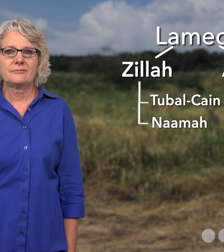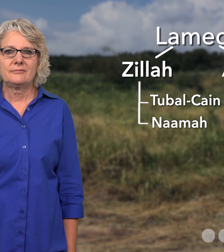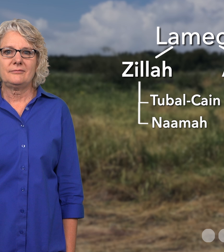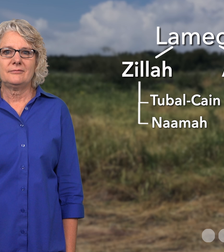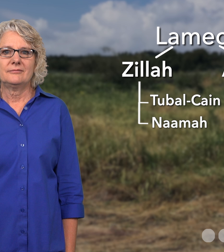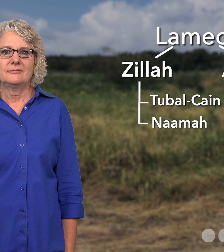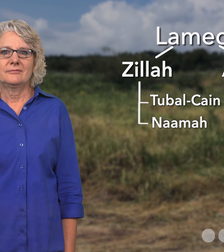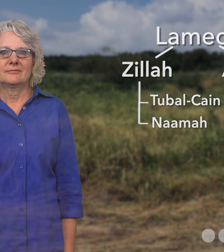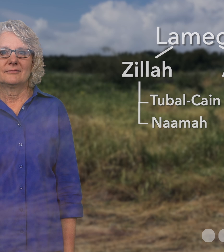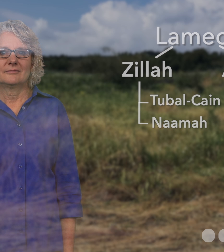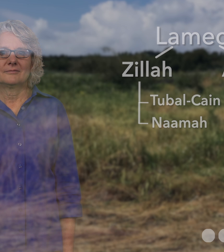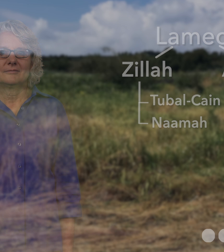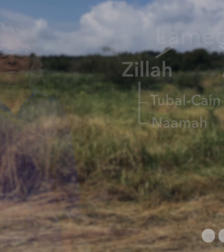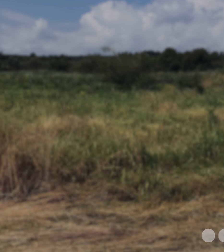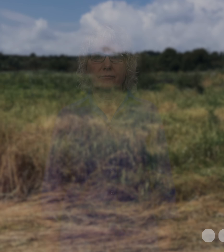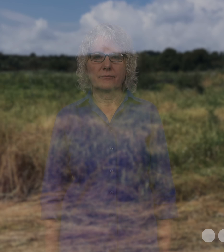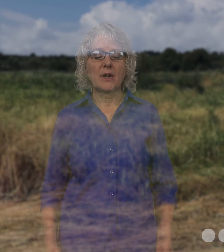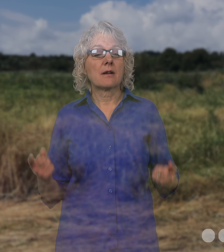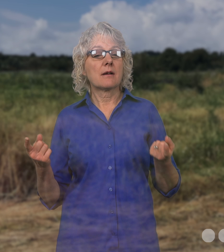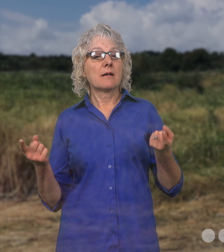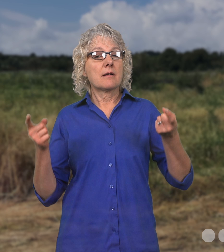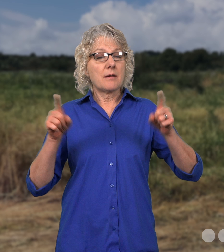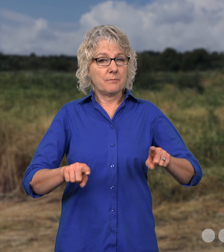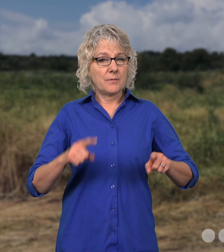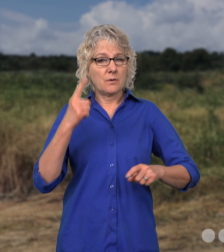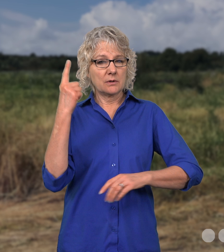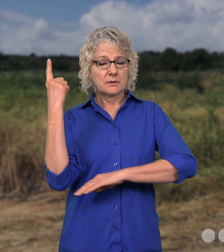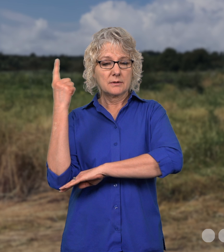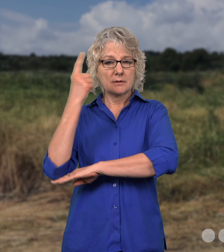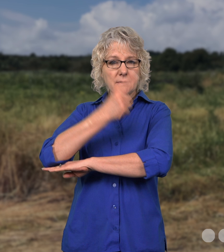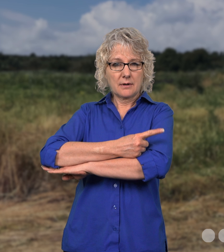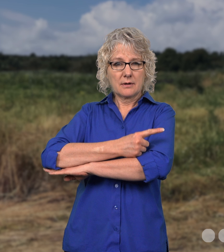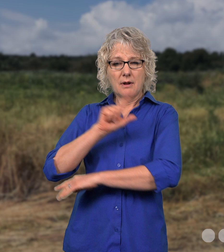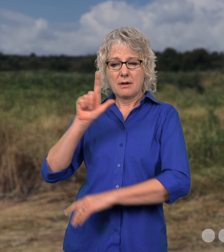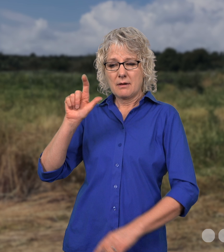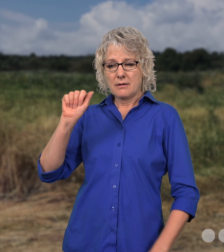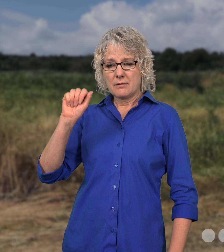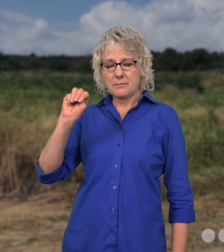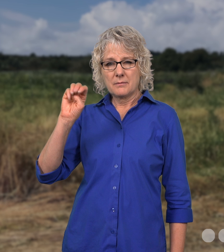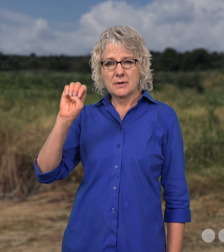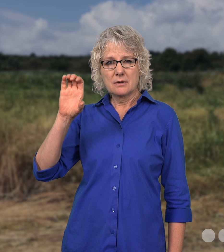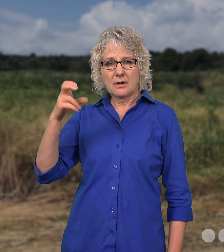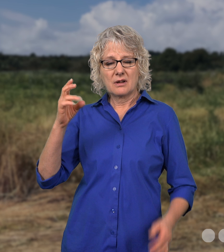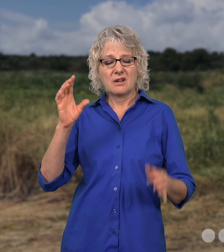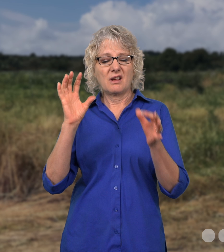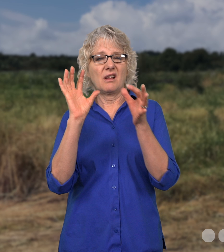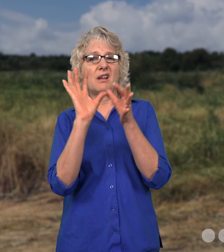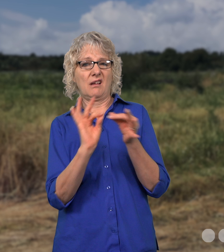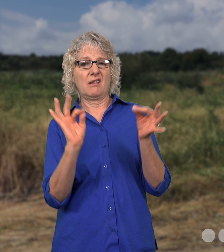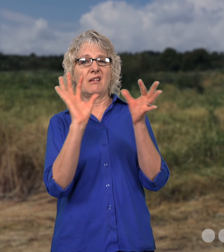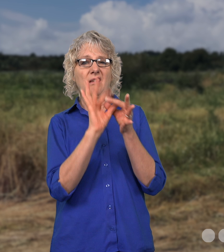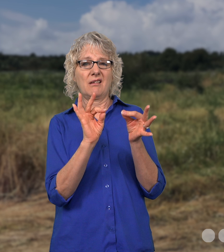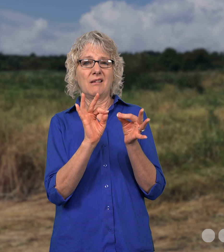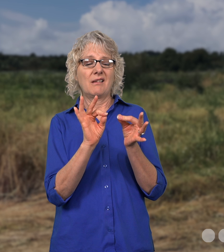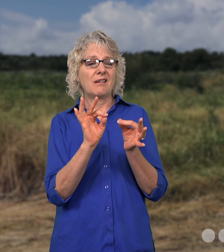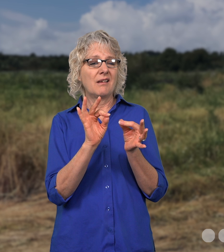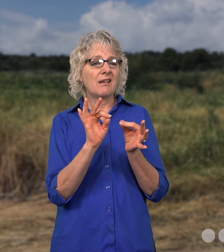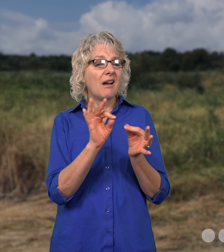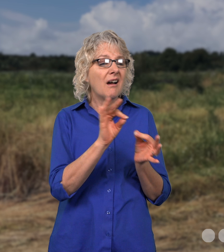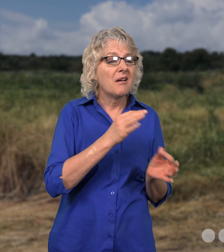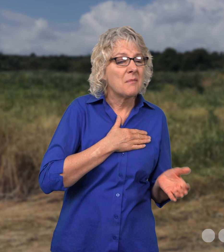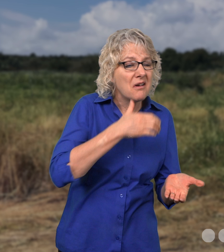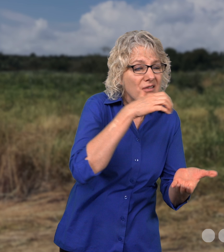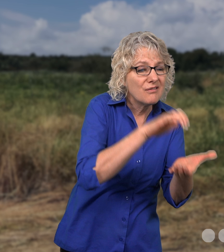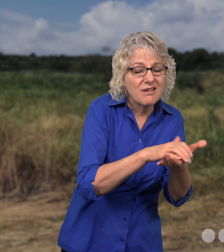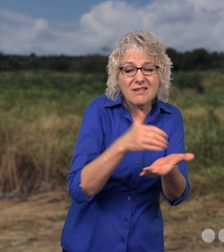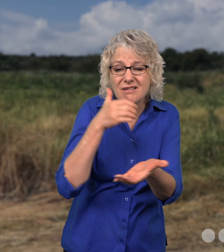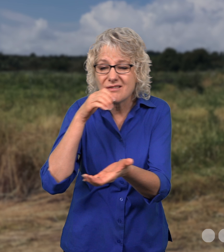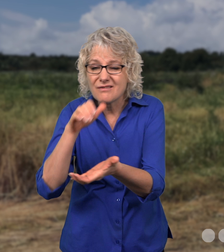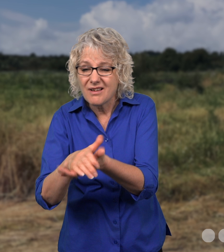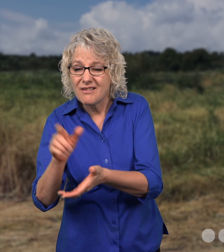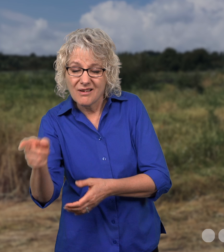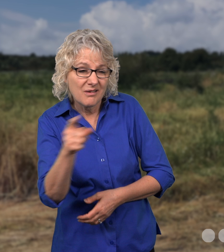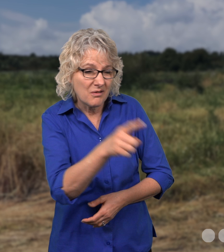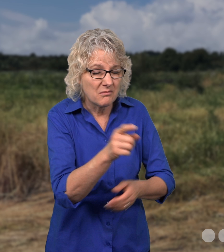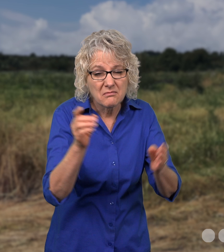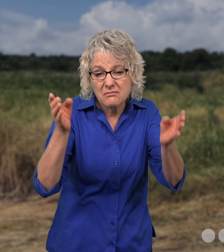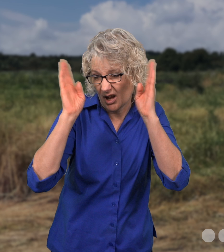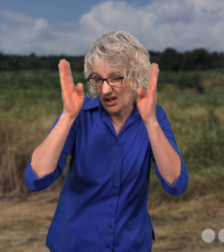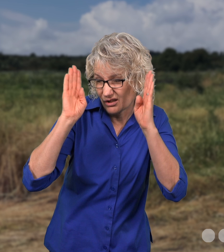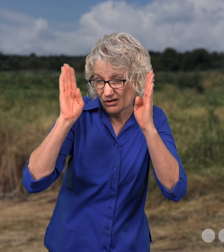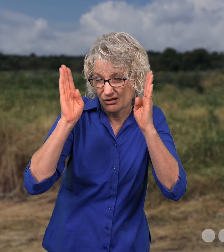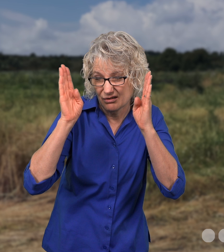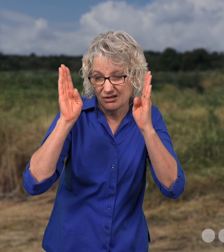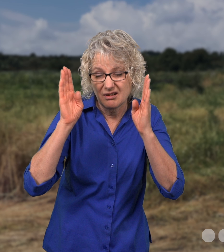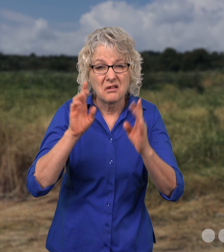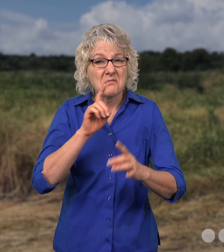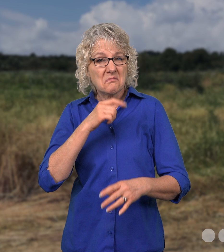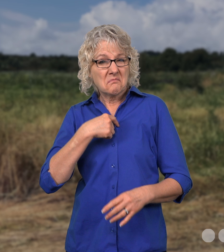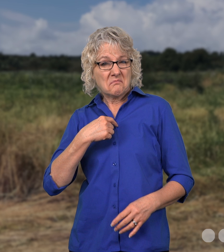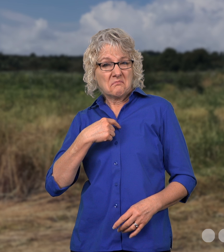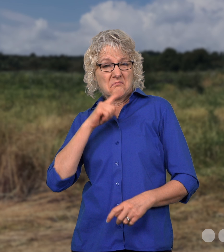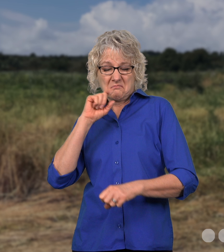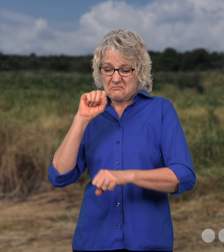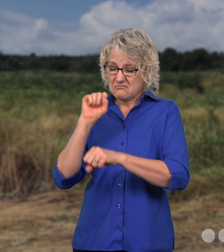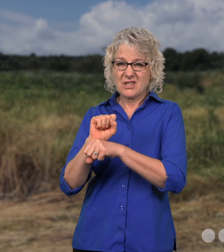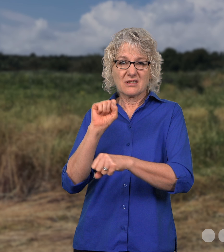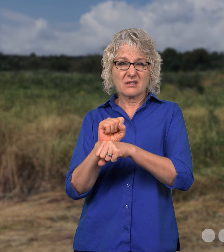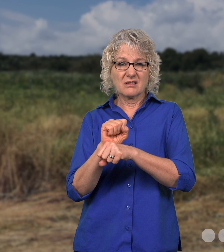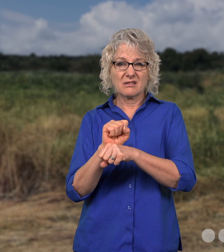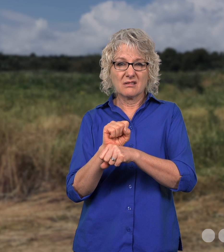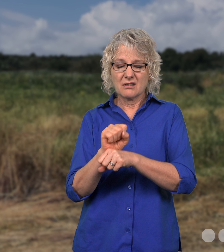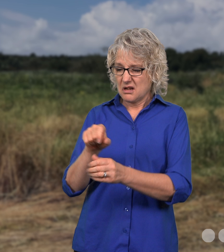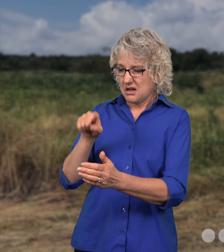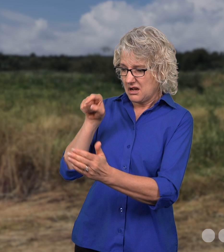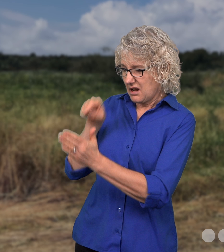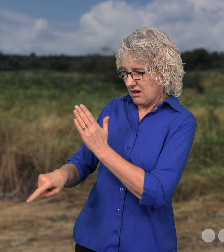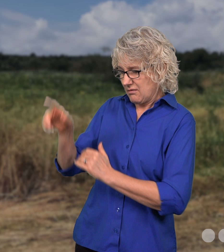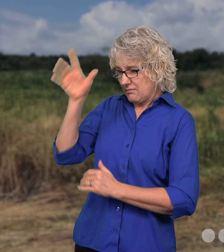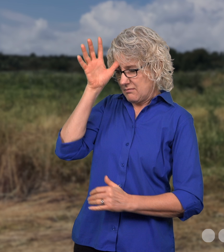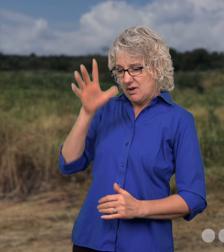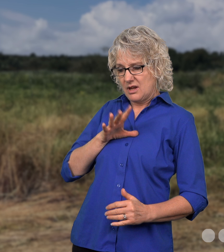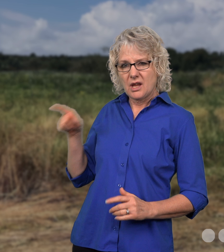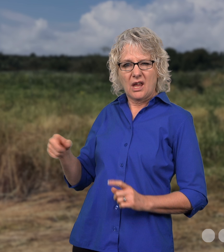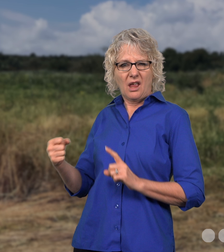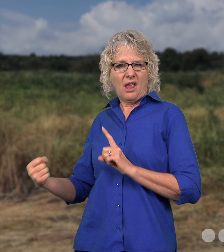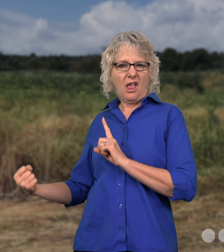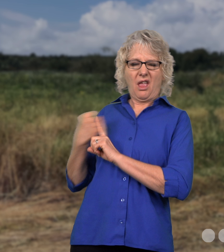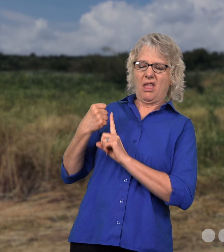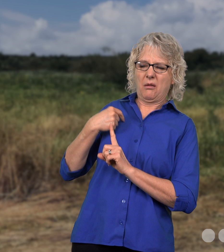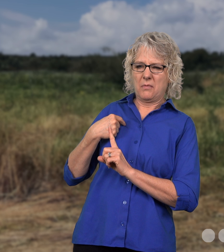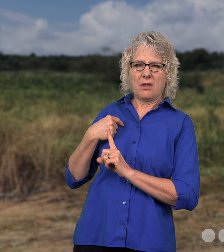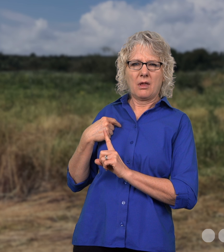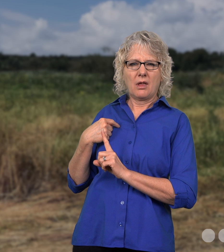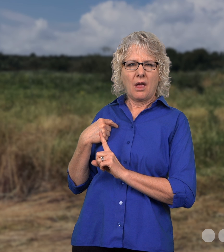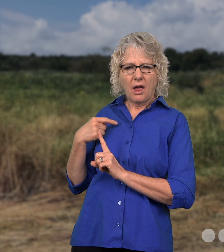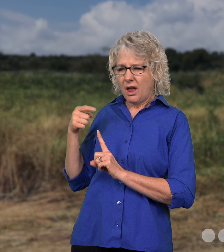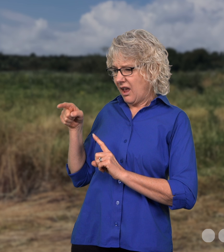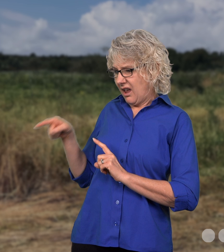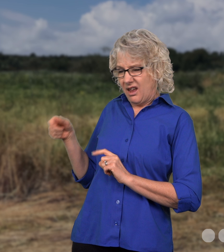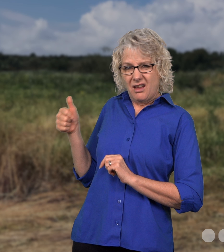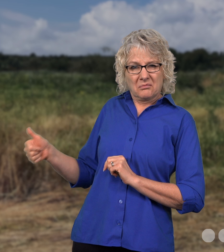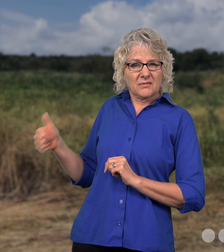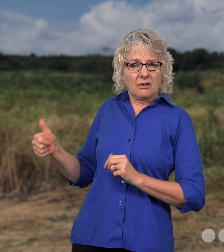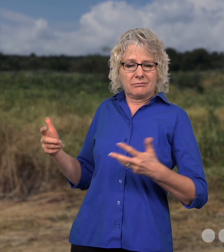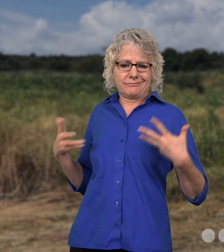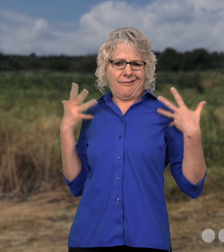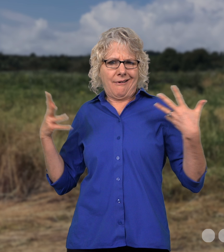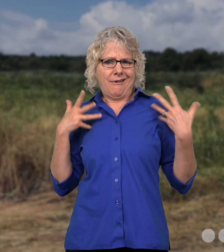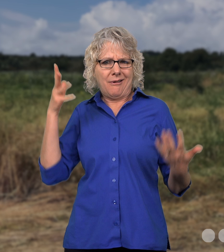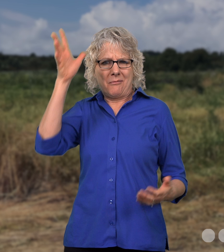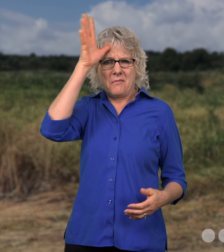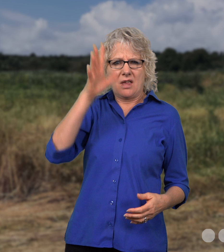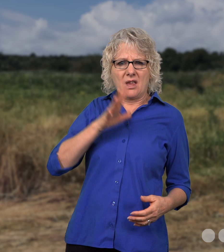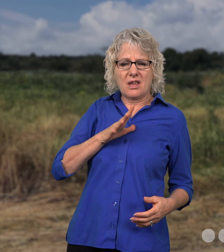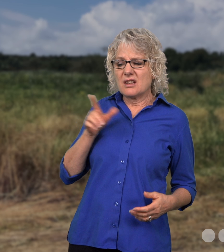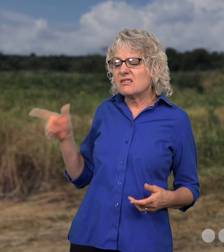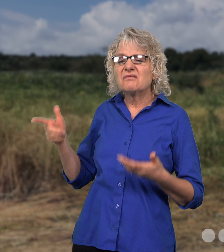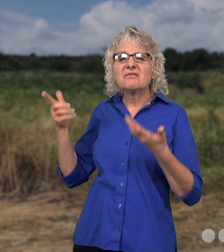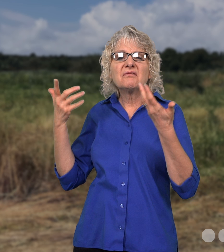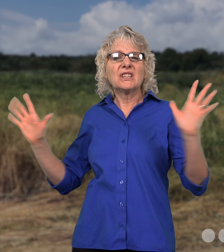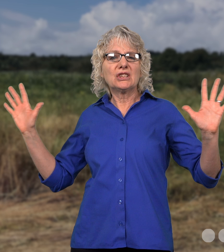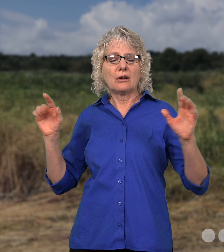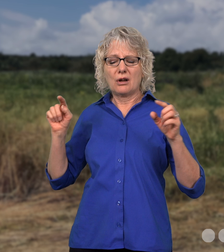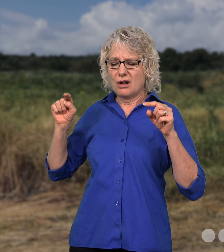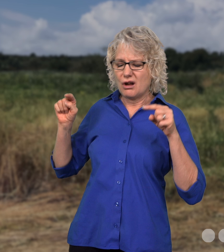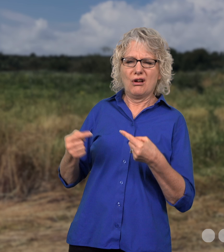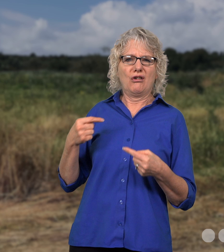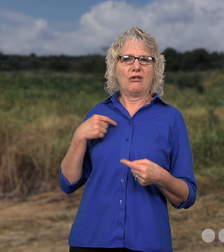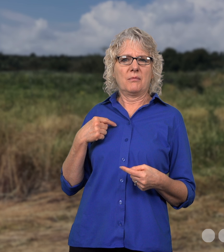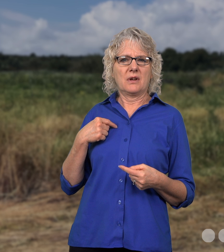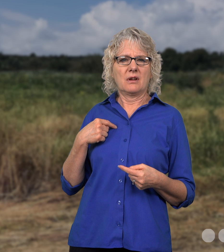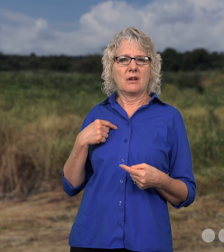Then Lamech said to his wives: “Adah and Zillah, hear my voice; wives of Lamech, listen to my speech.